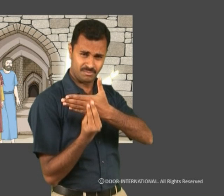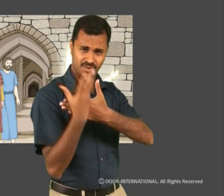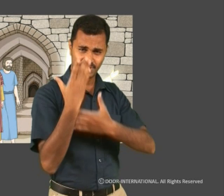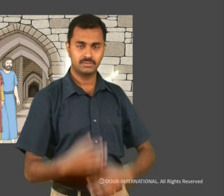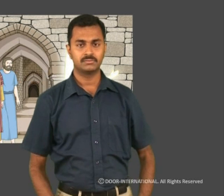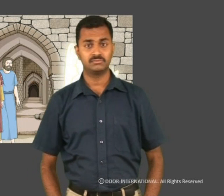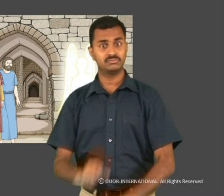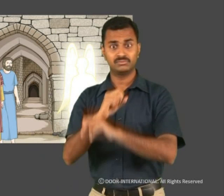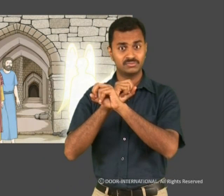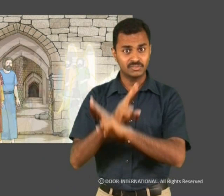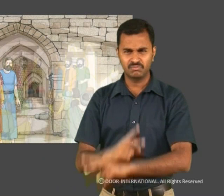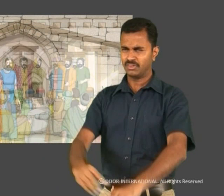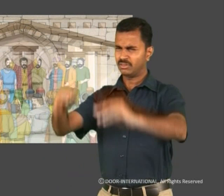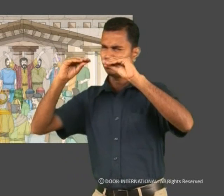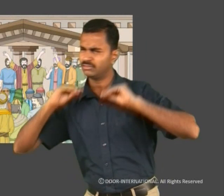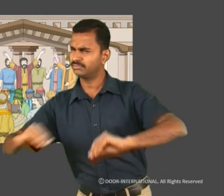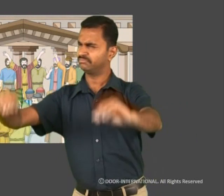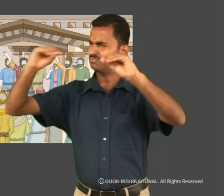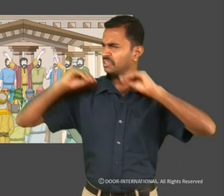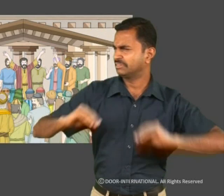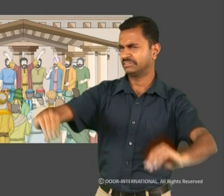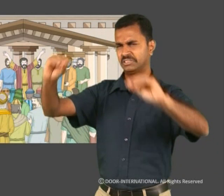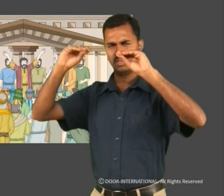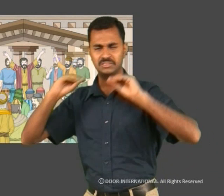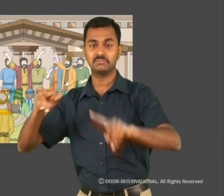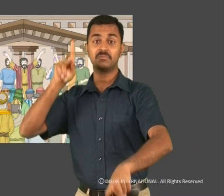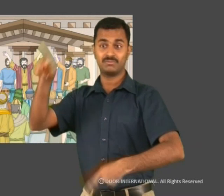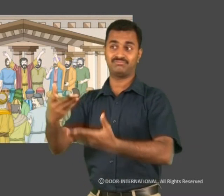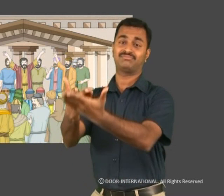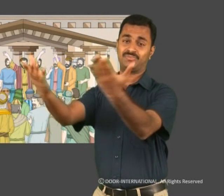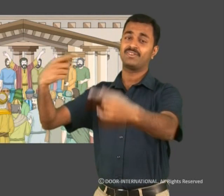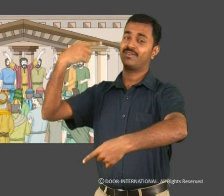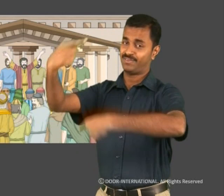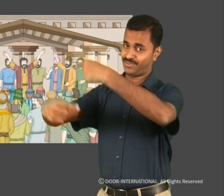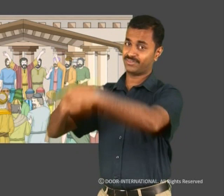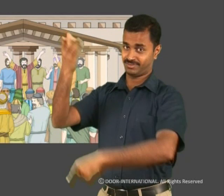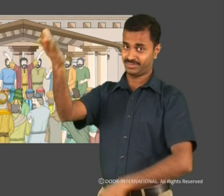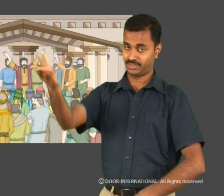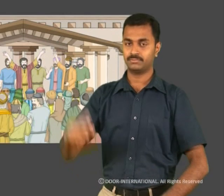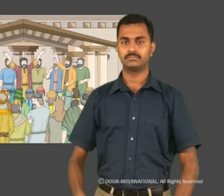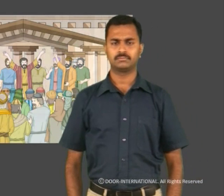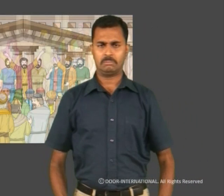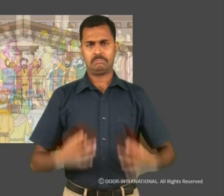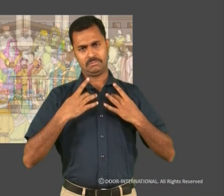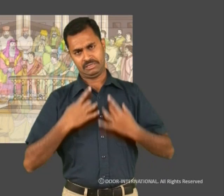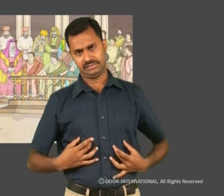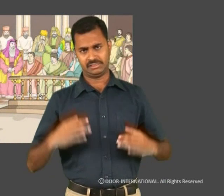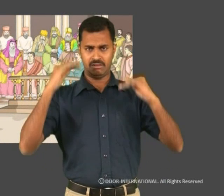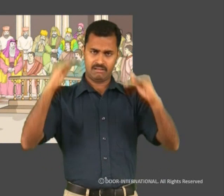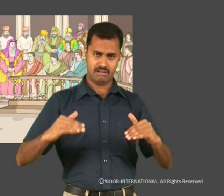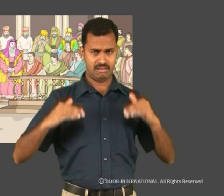At daybreak the apostles entered the temple courts as they had been told and began to teach the people.